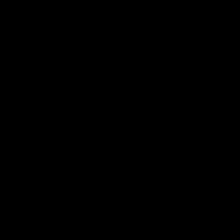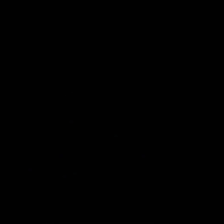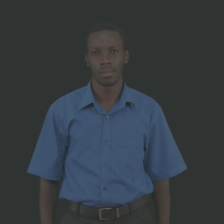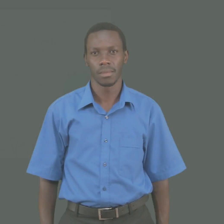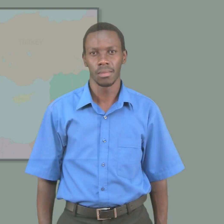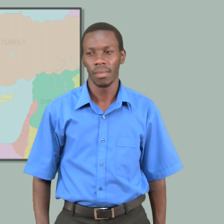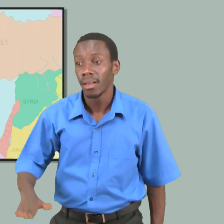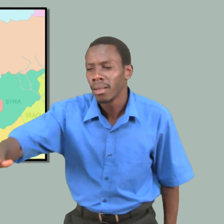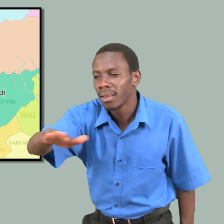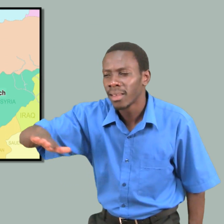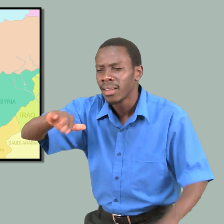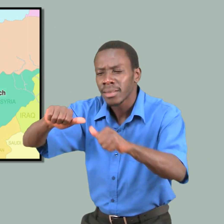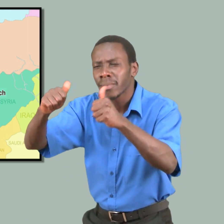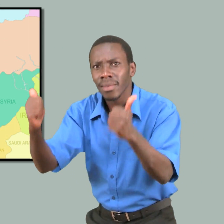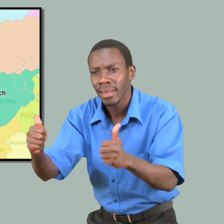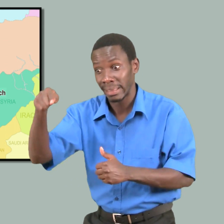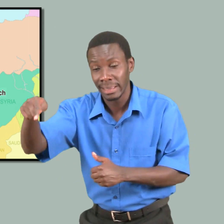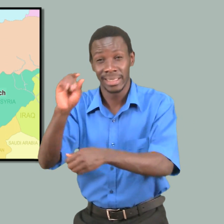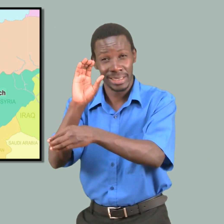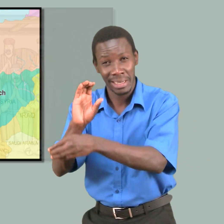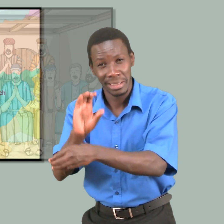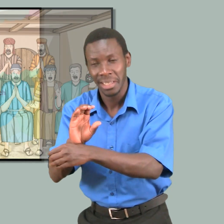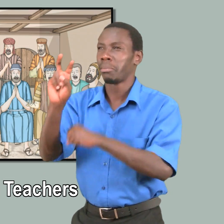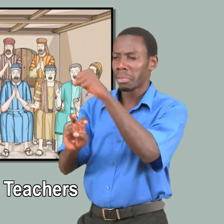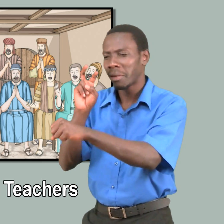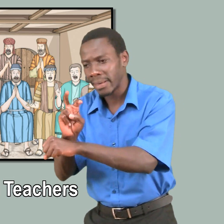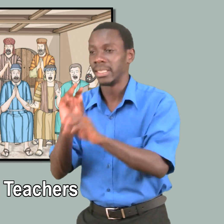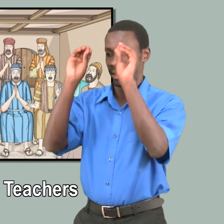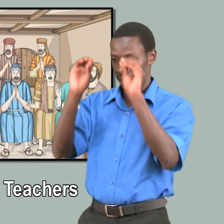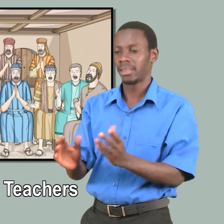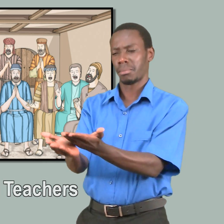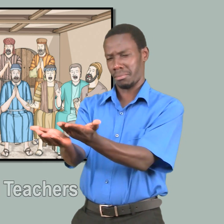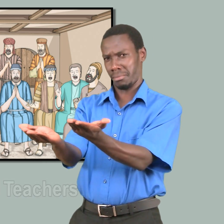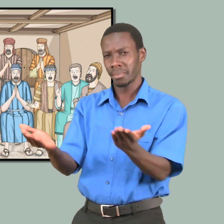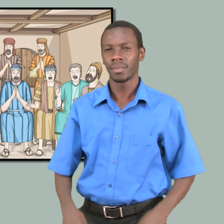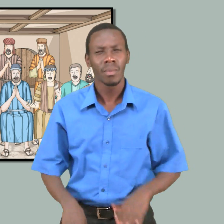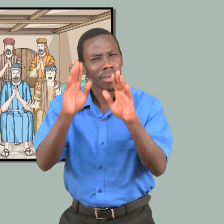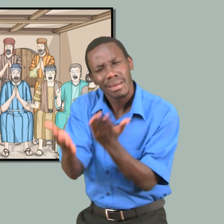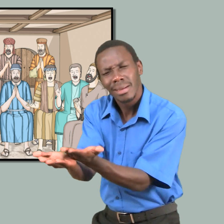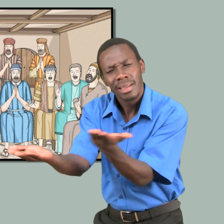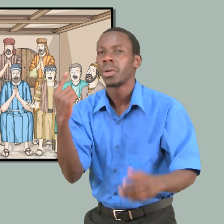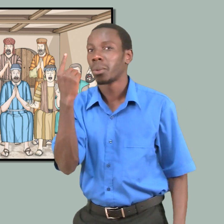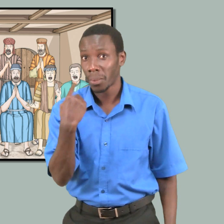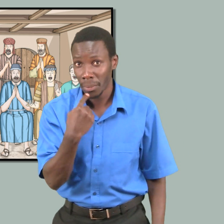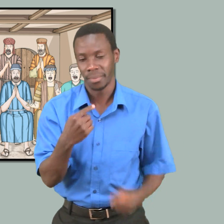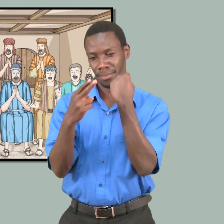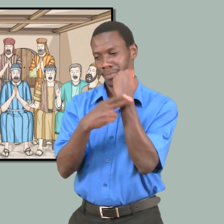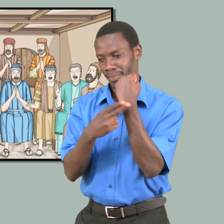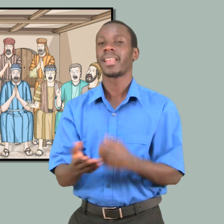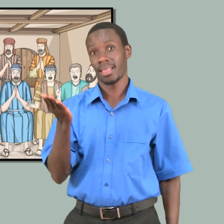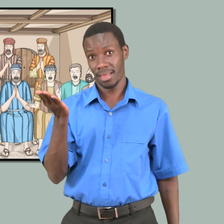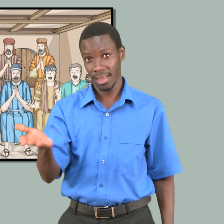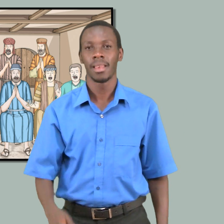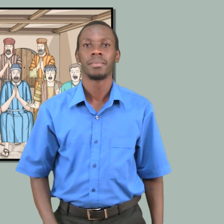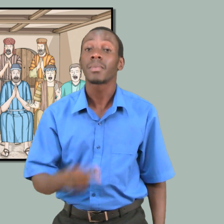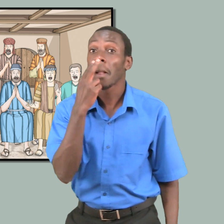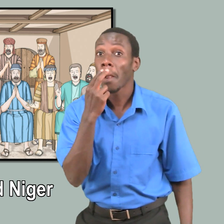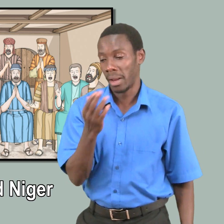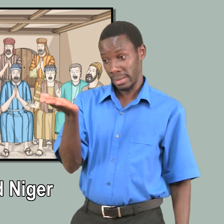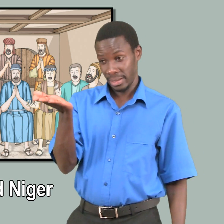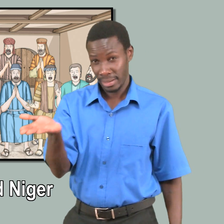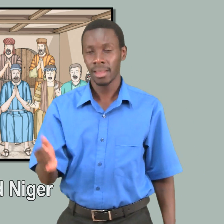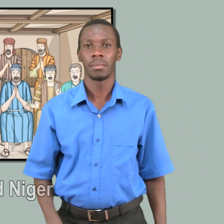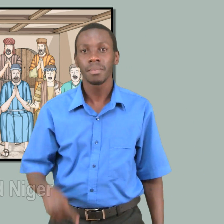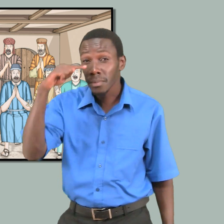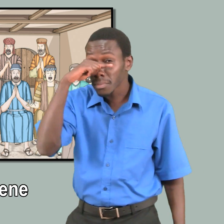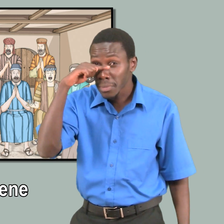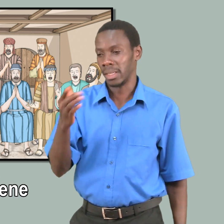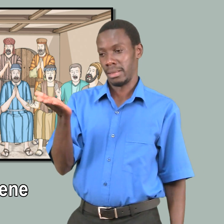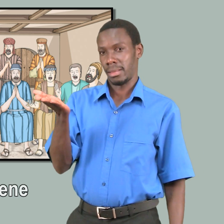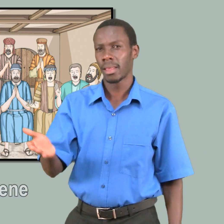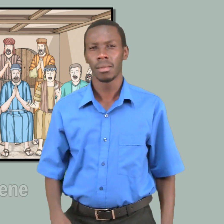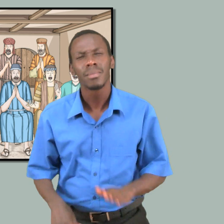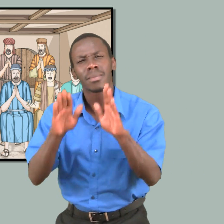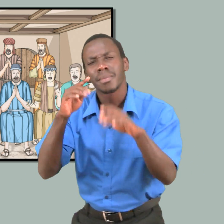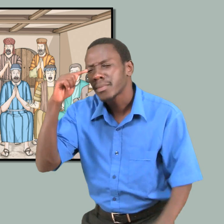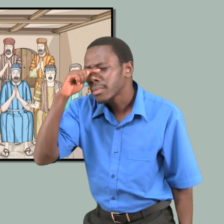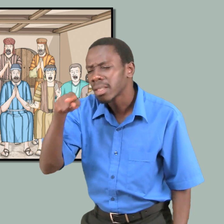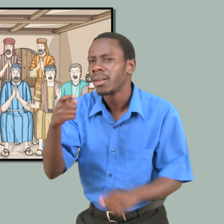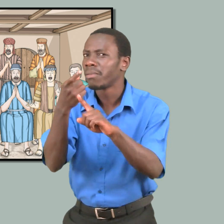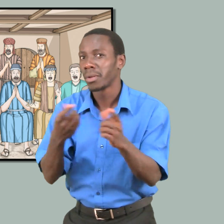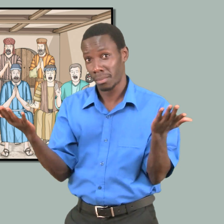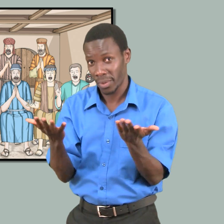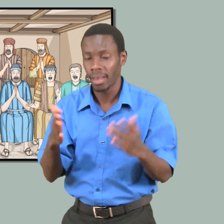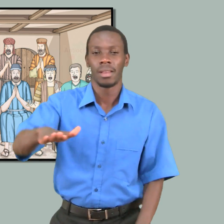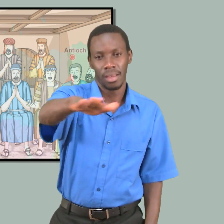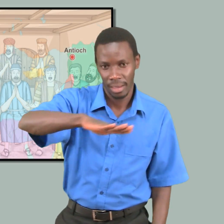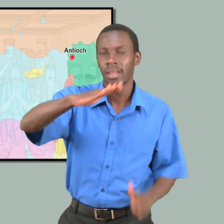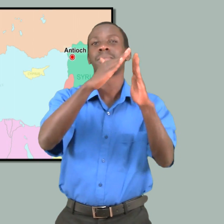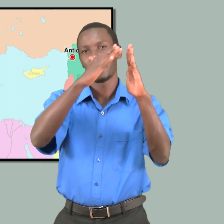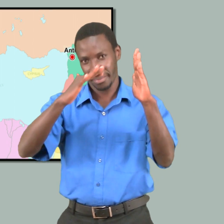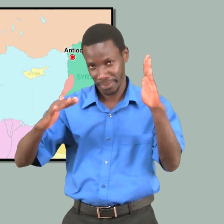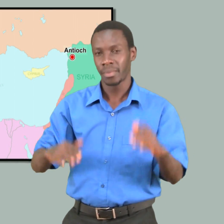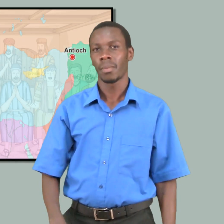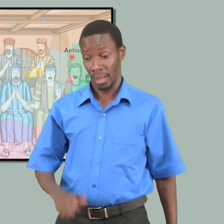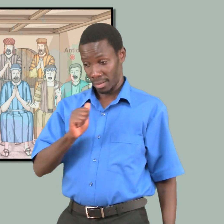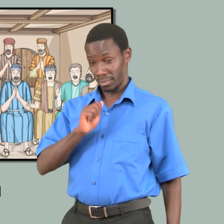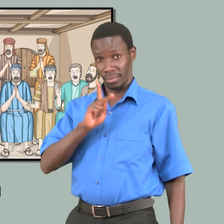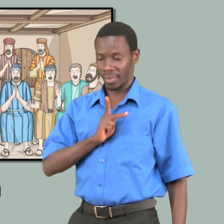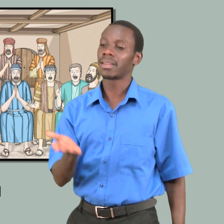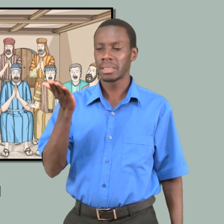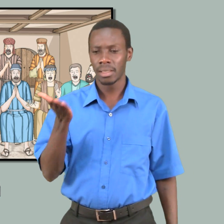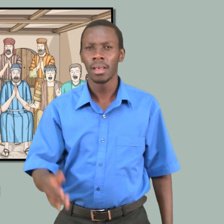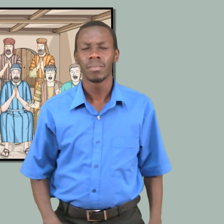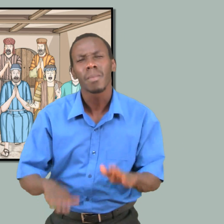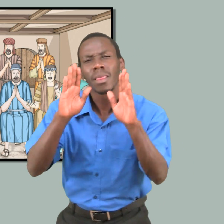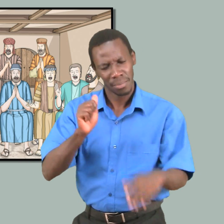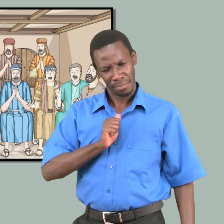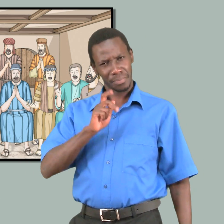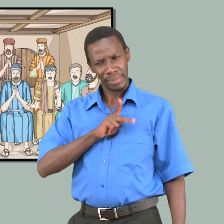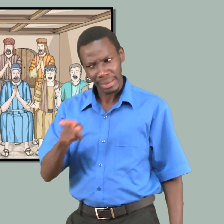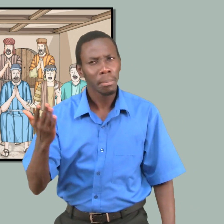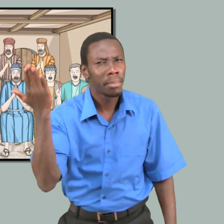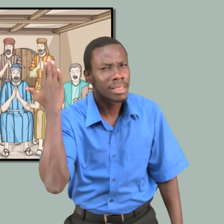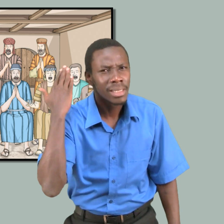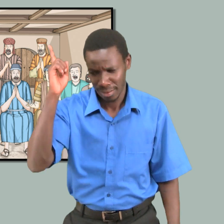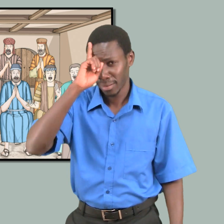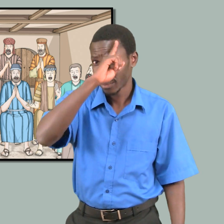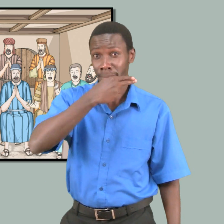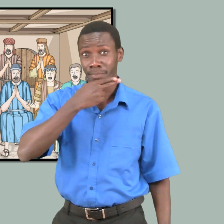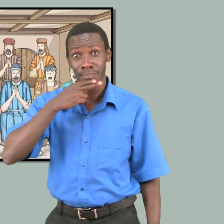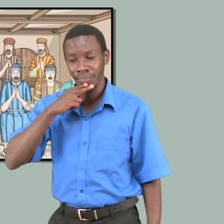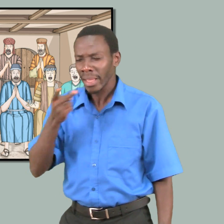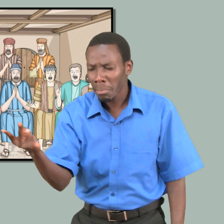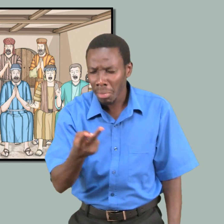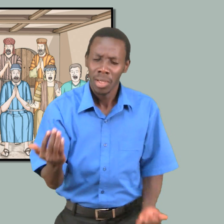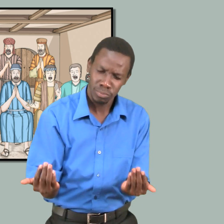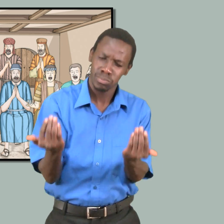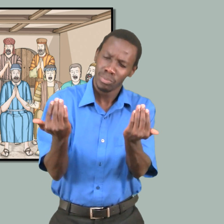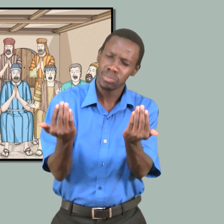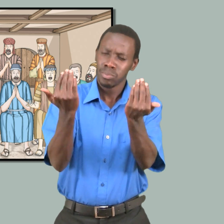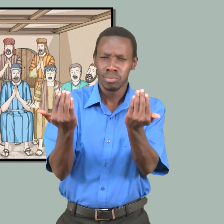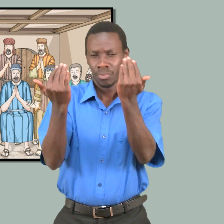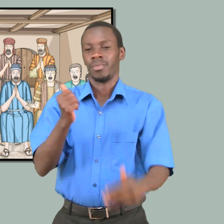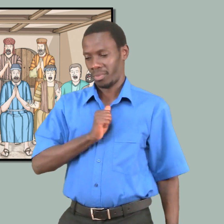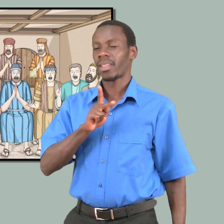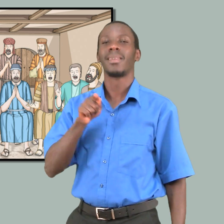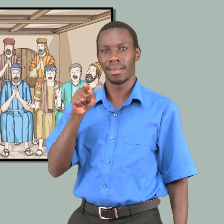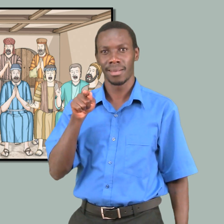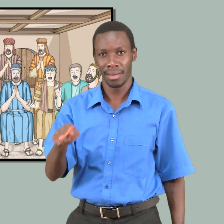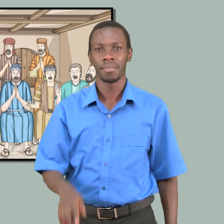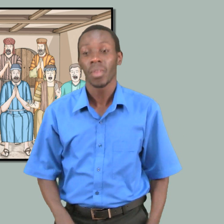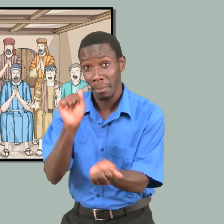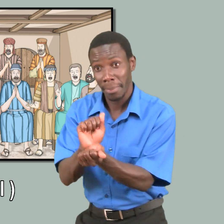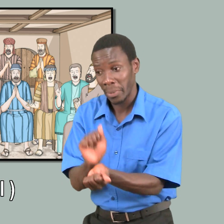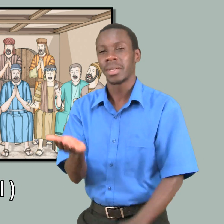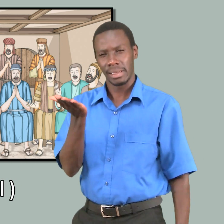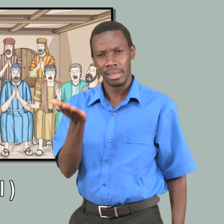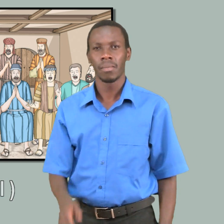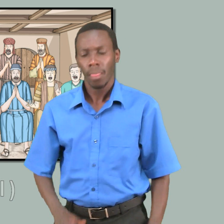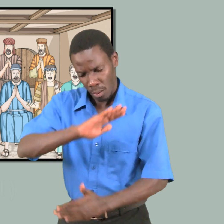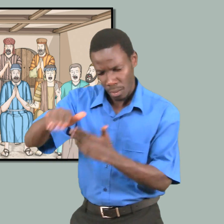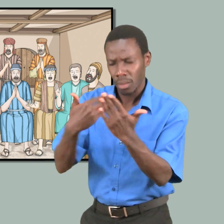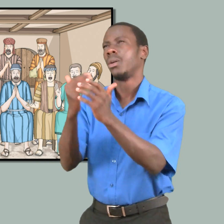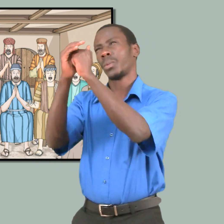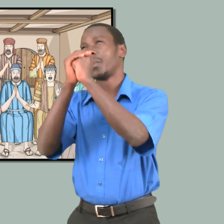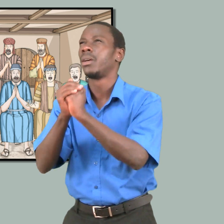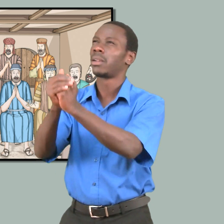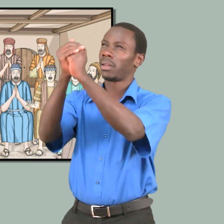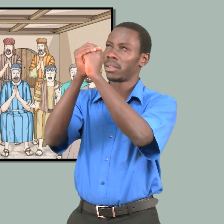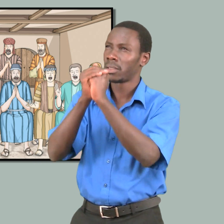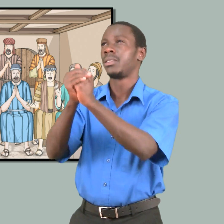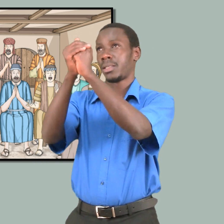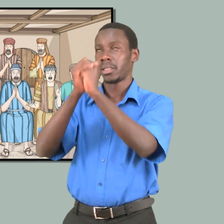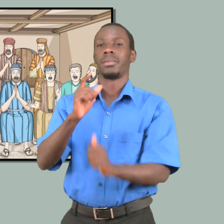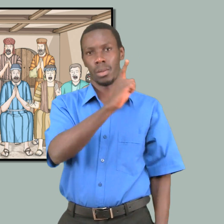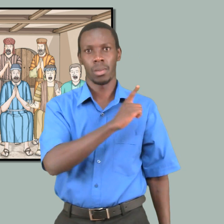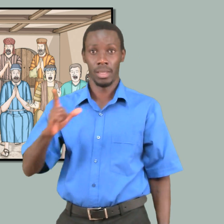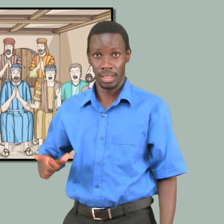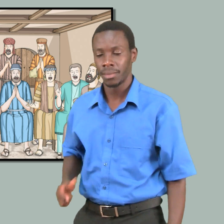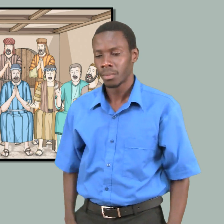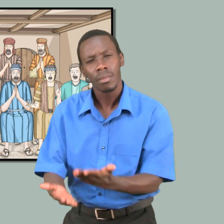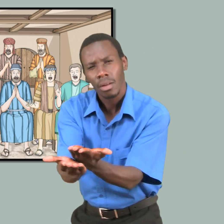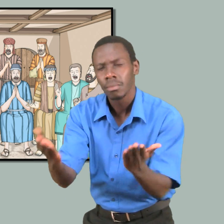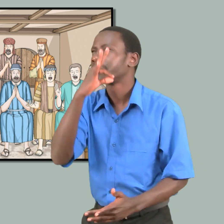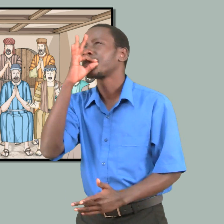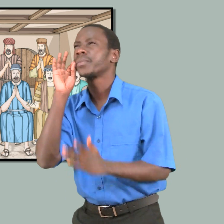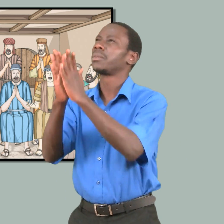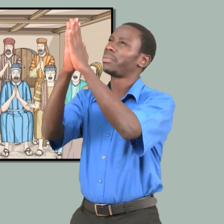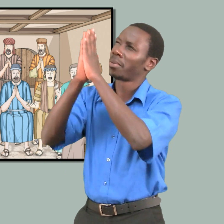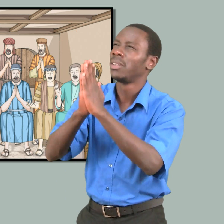Now in the church at Antioch there were prophets and teachers: Barnabas, Simeon called Niger, Lucius of Cyrene, Manaen (who had been brought up with Herod the tetrarch), and Saul.